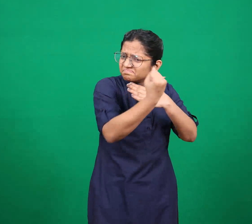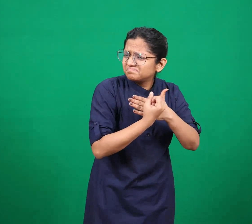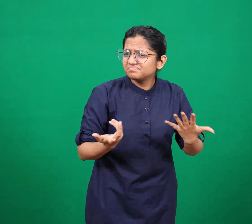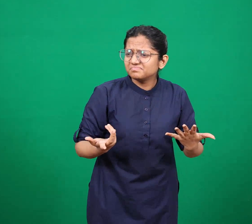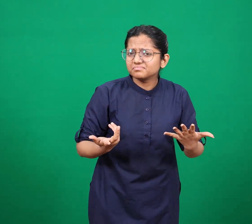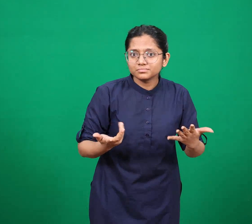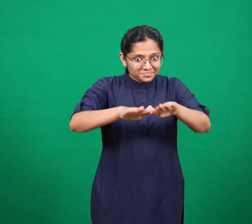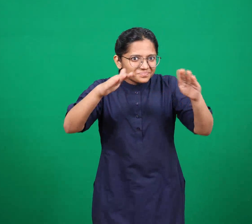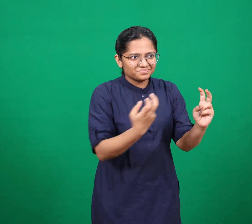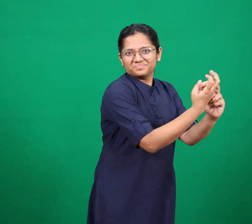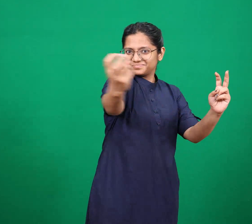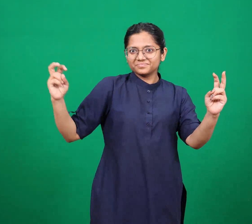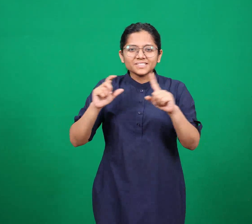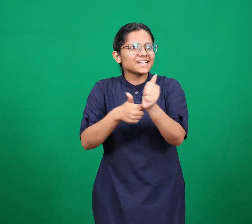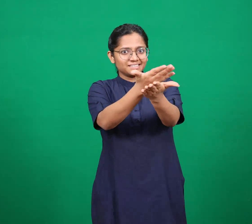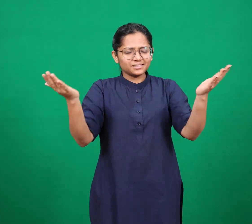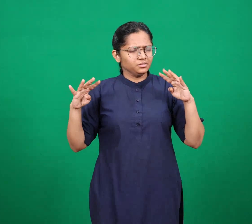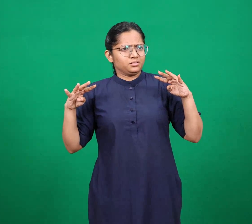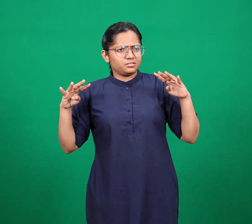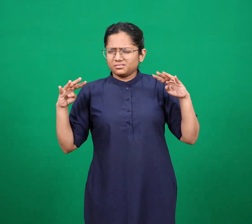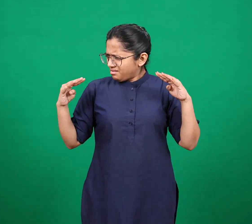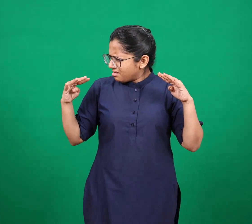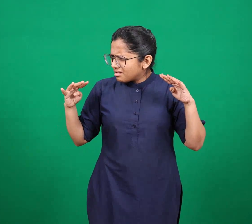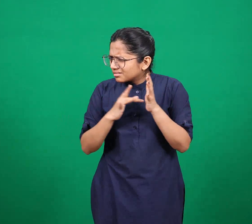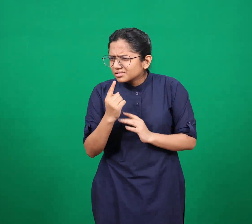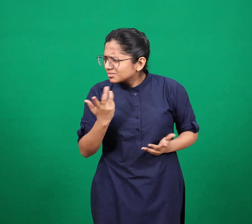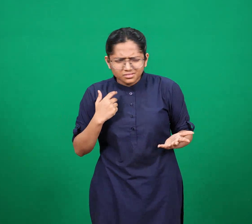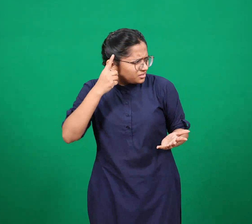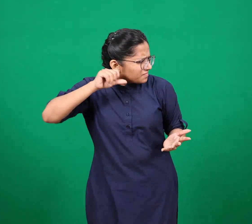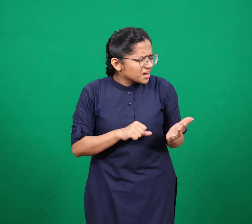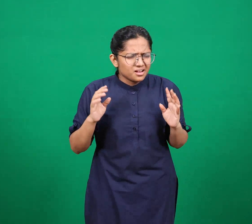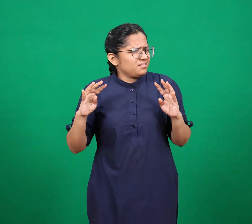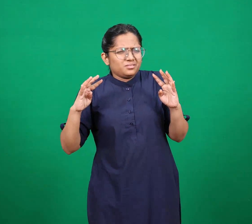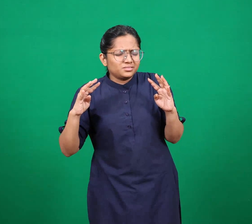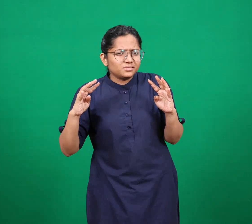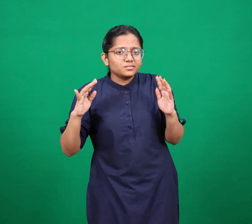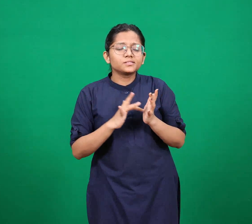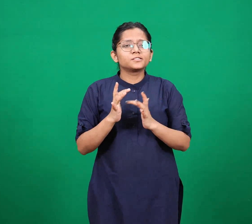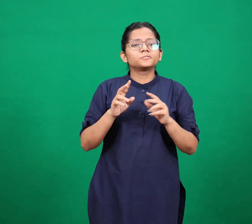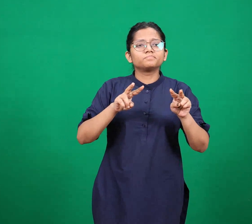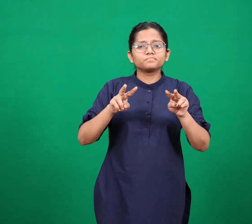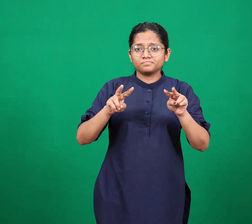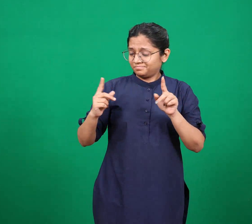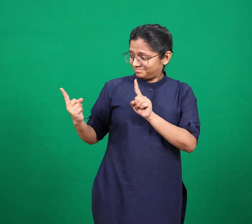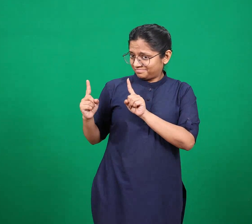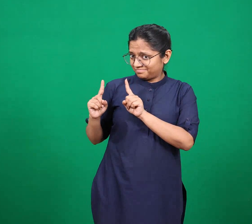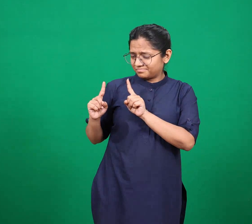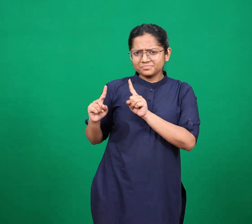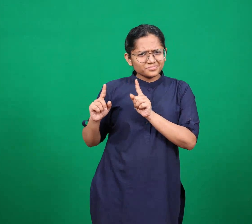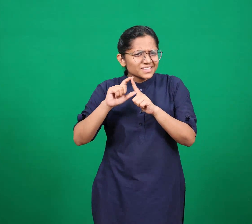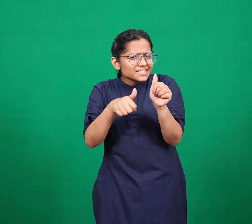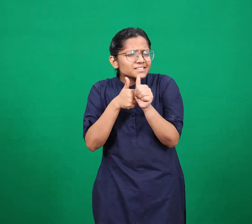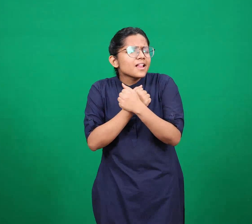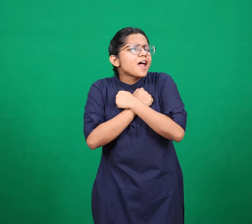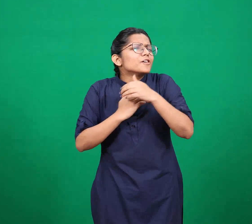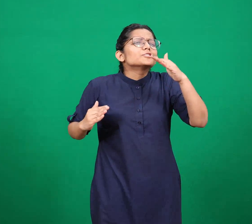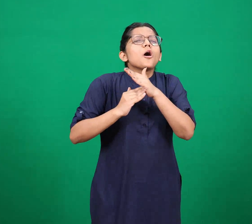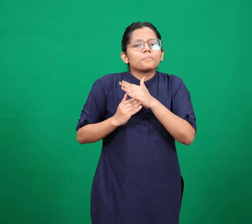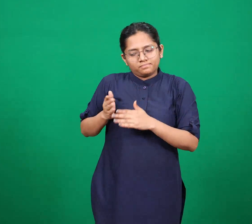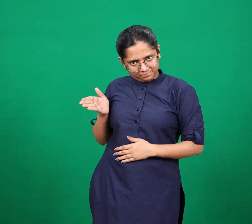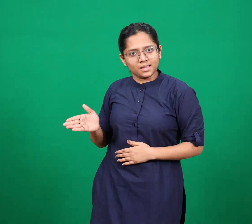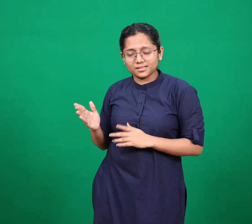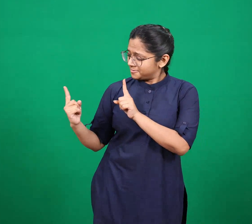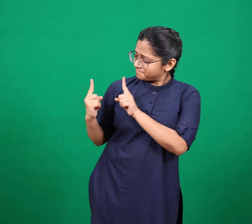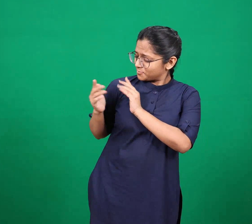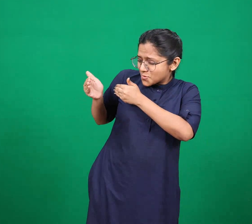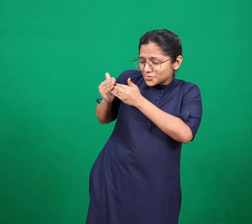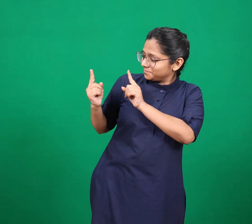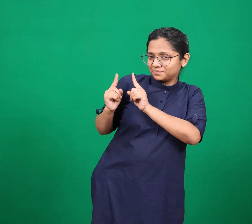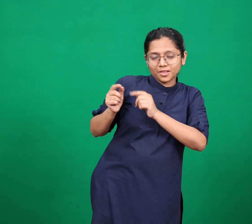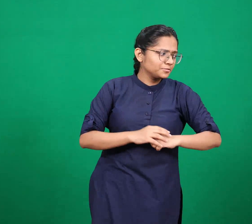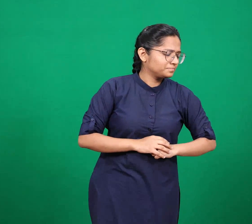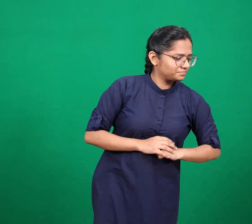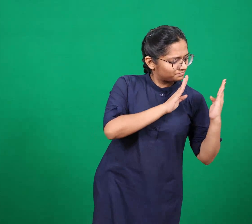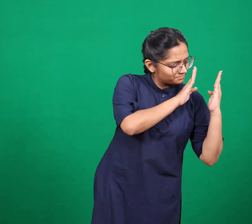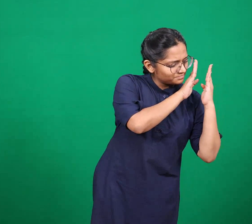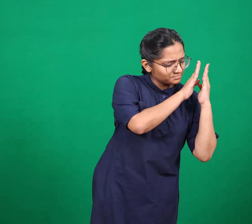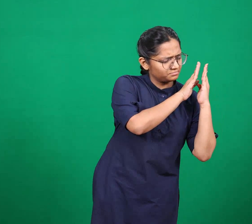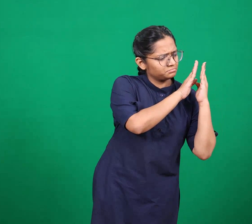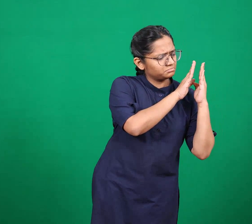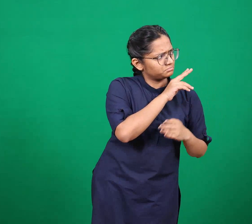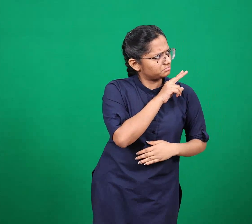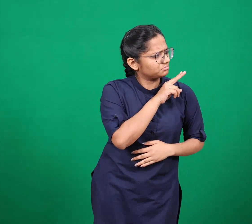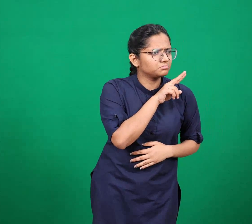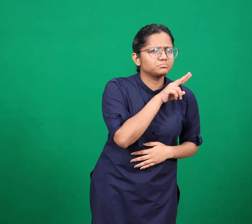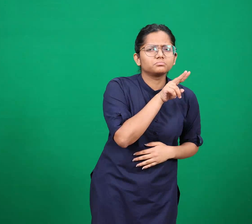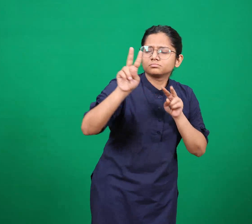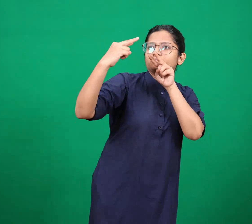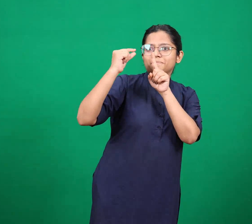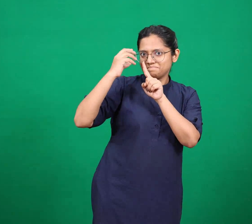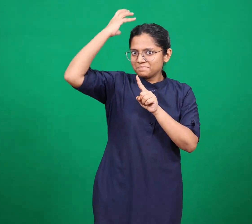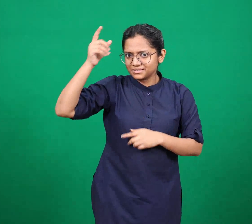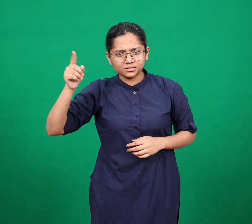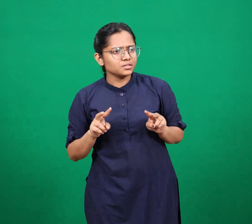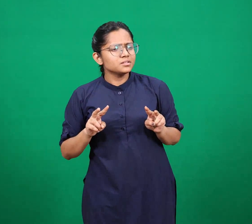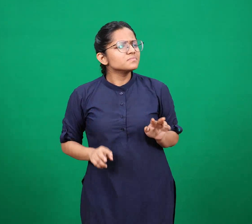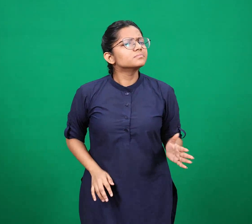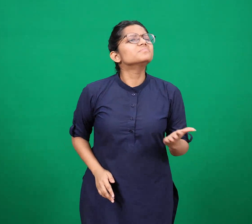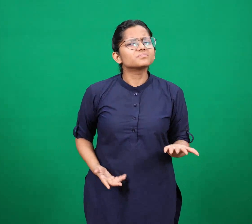The disciples looked at one another, perplexed as to which of them He meant. One of His disciples, the one whom Jesus loved, was reclining at His side.